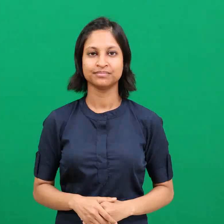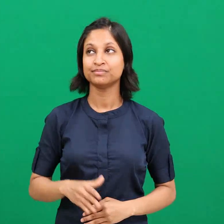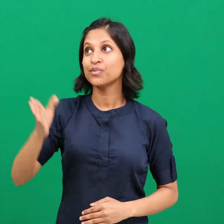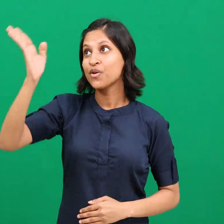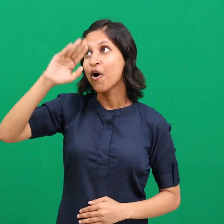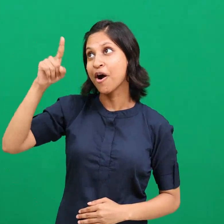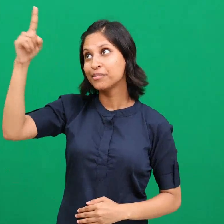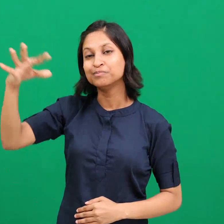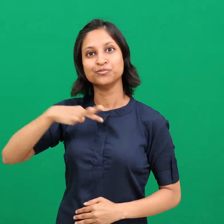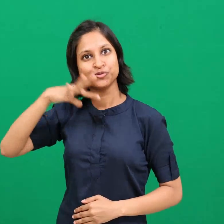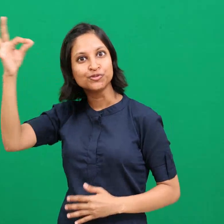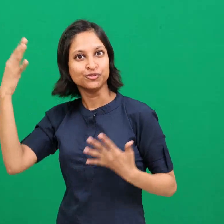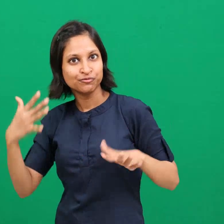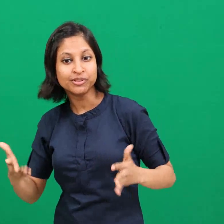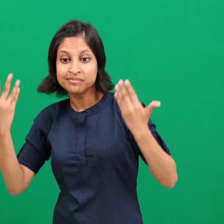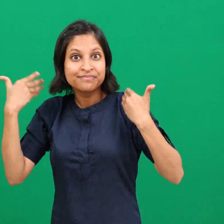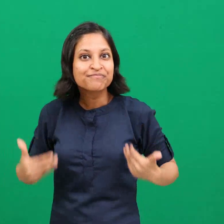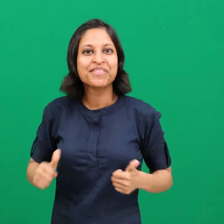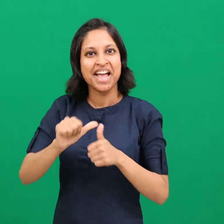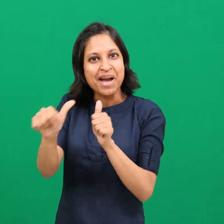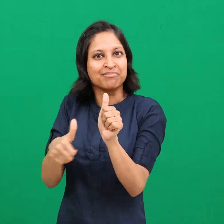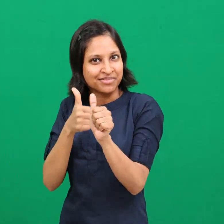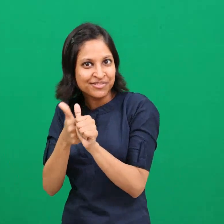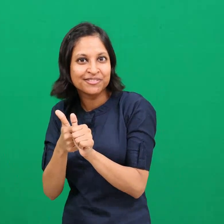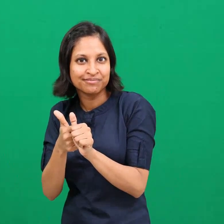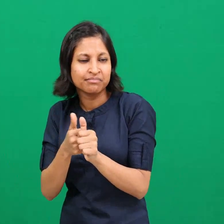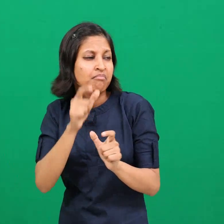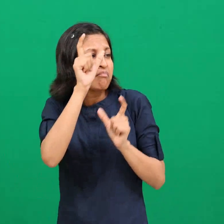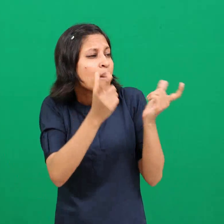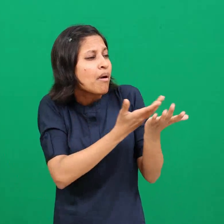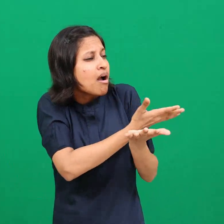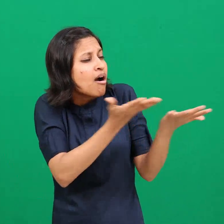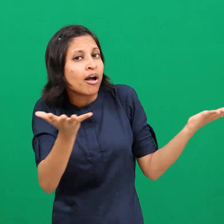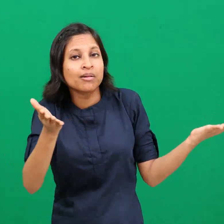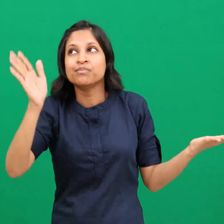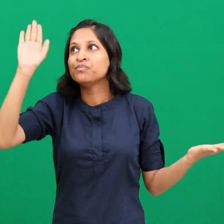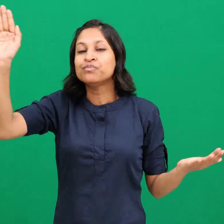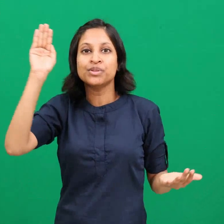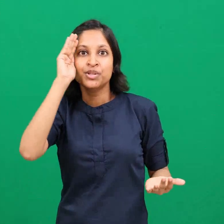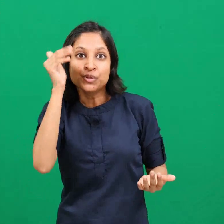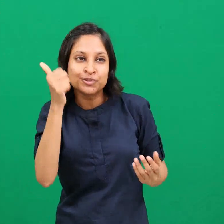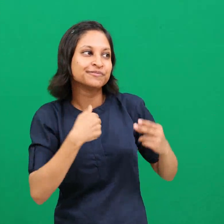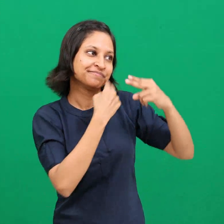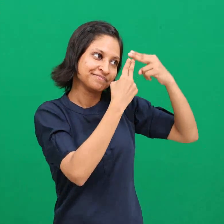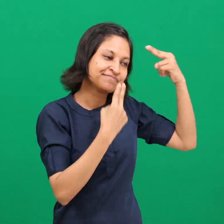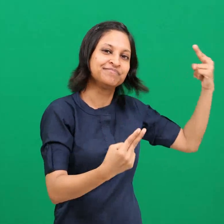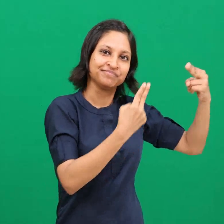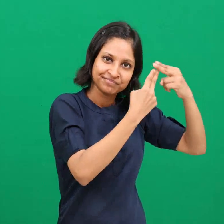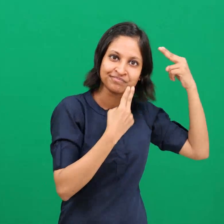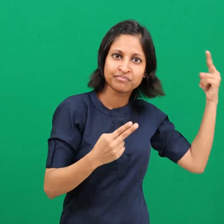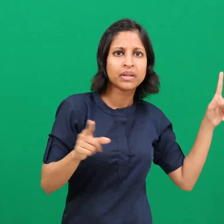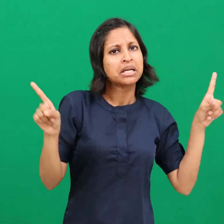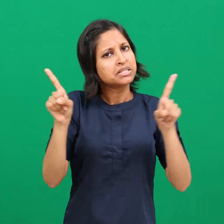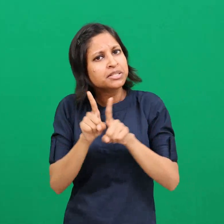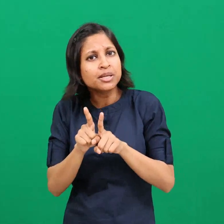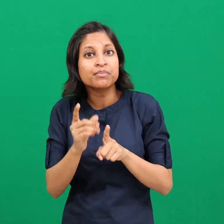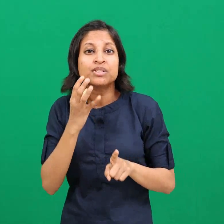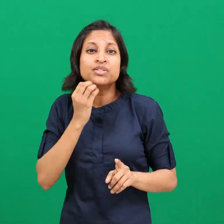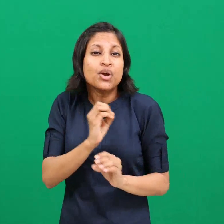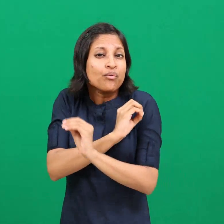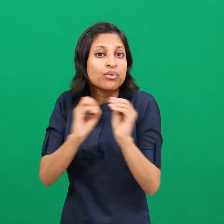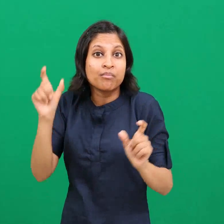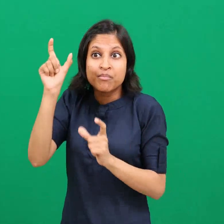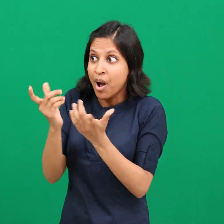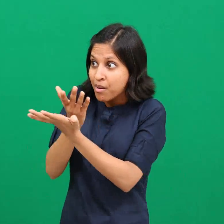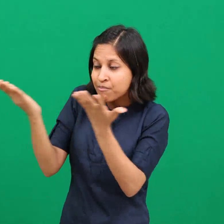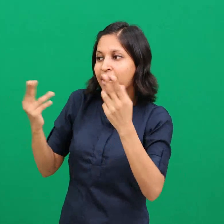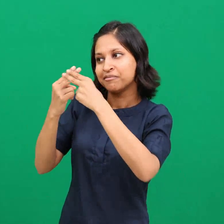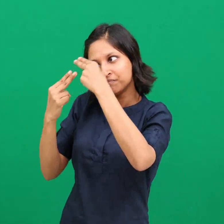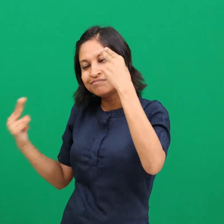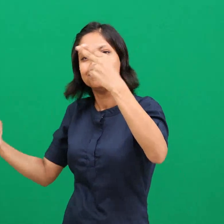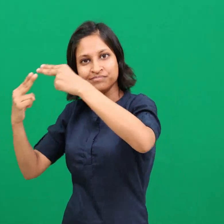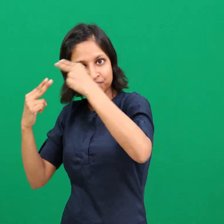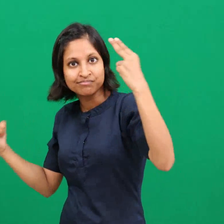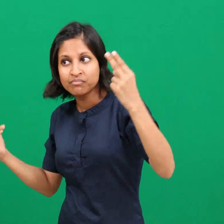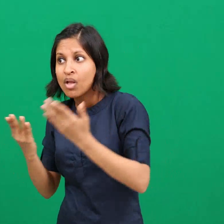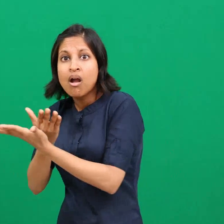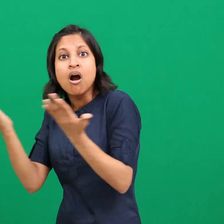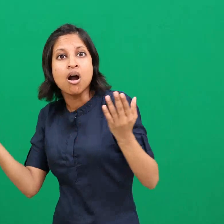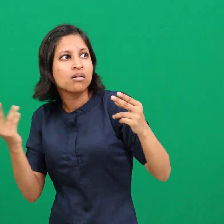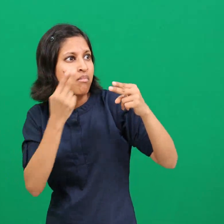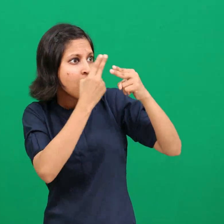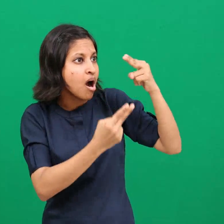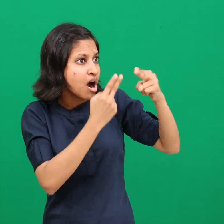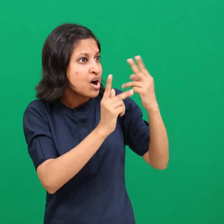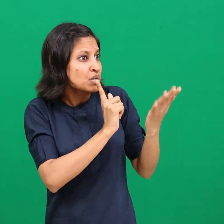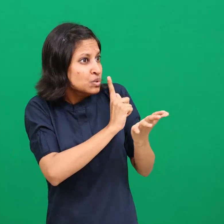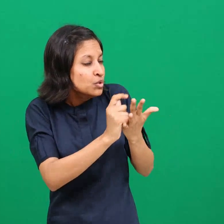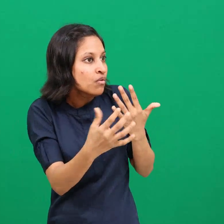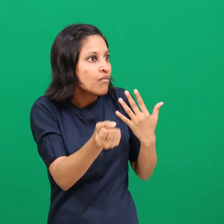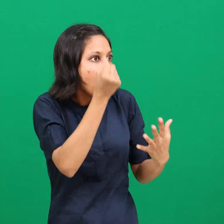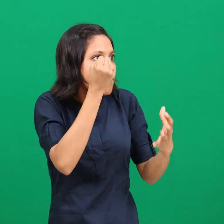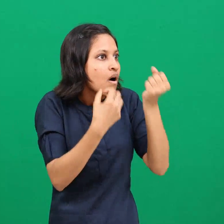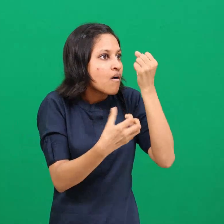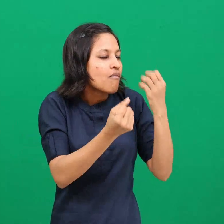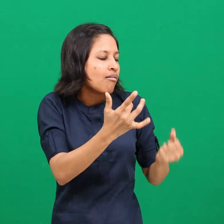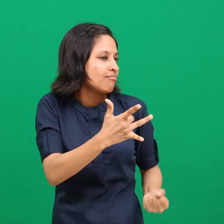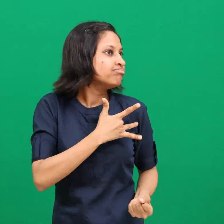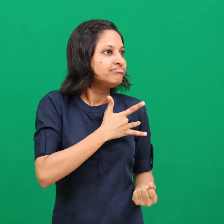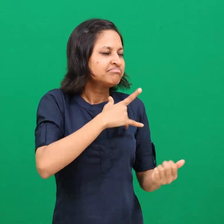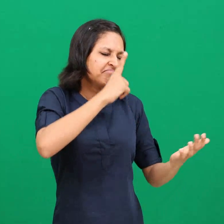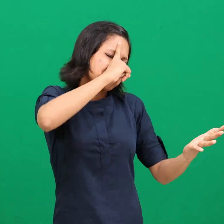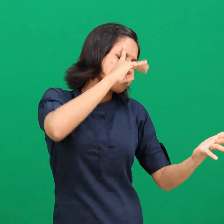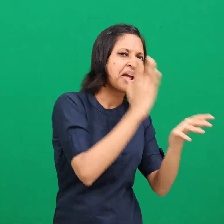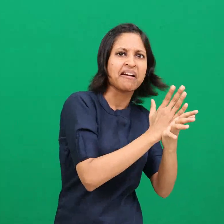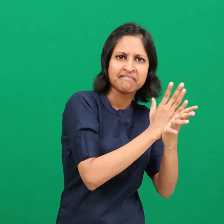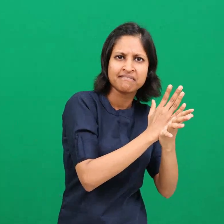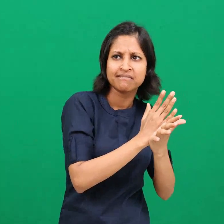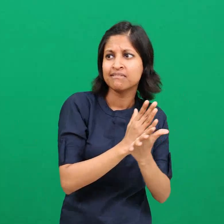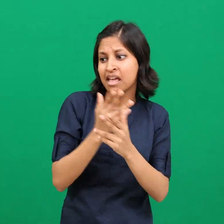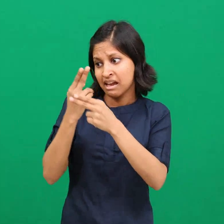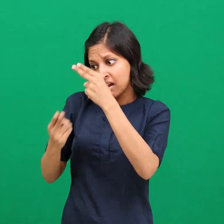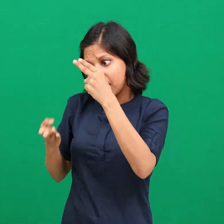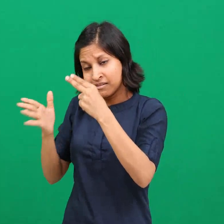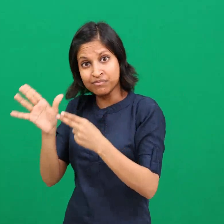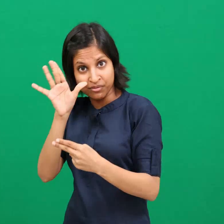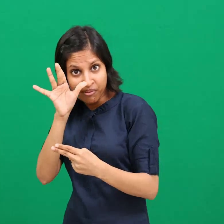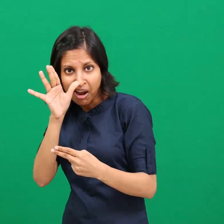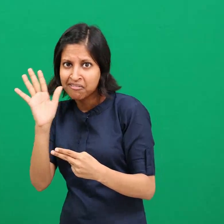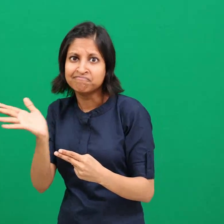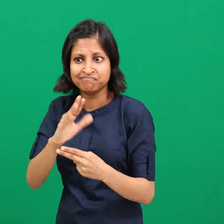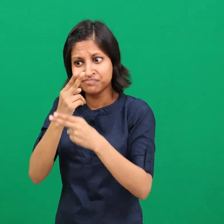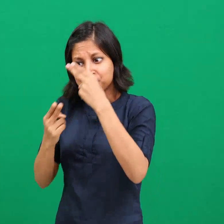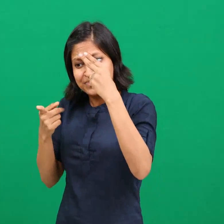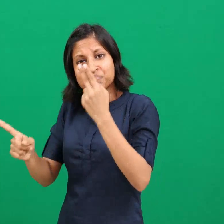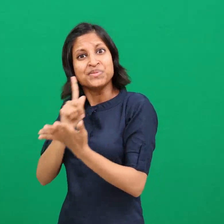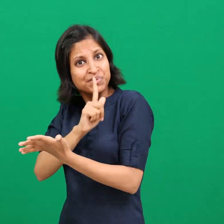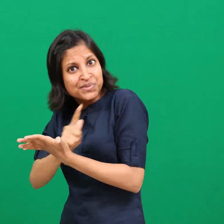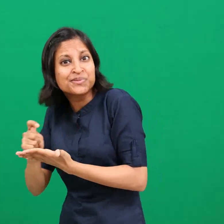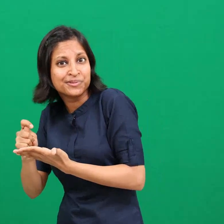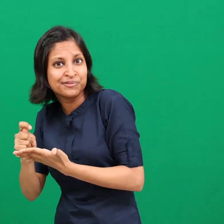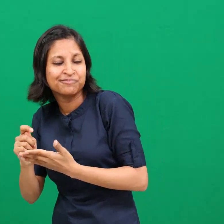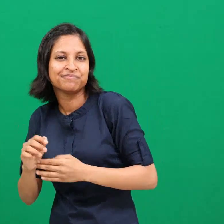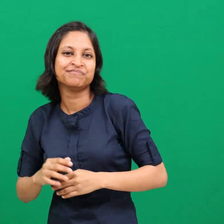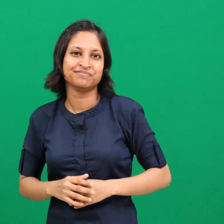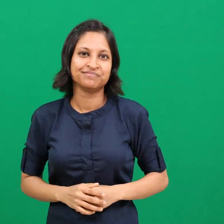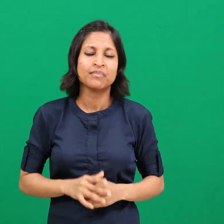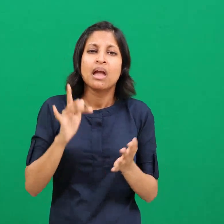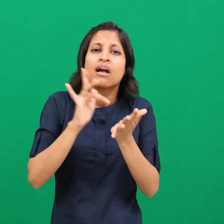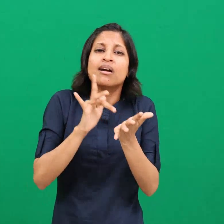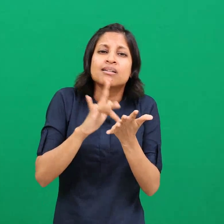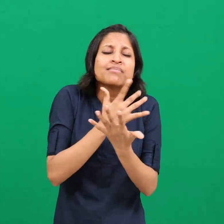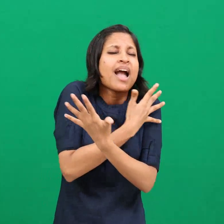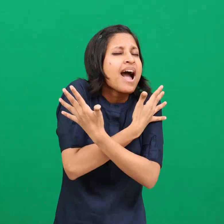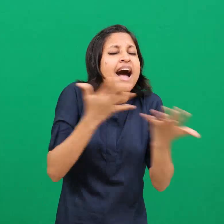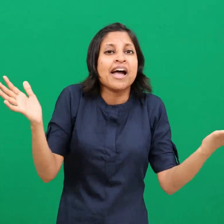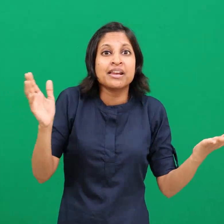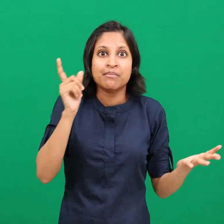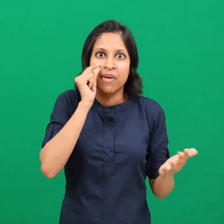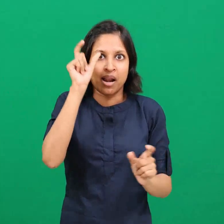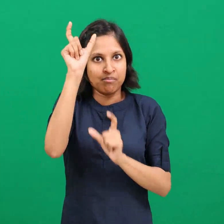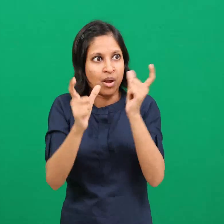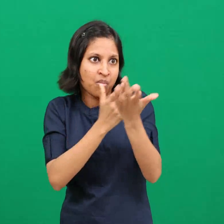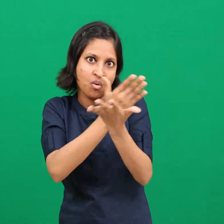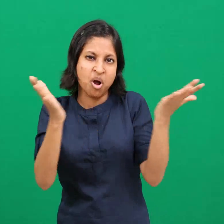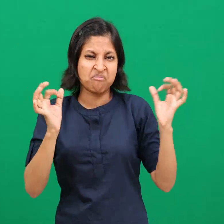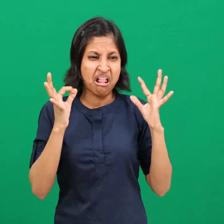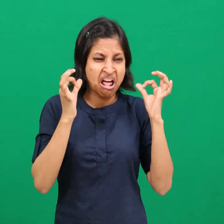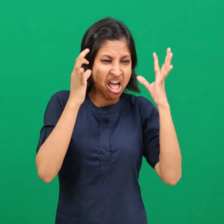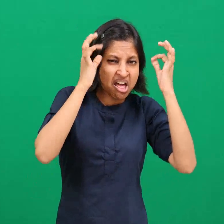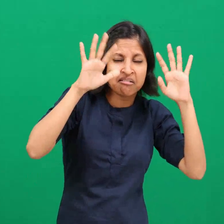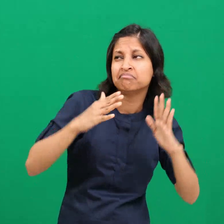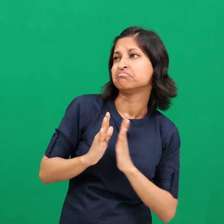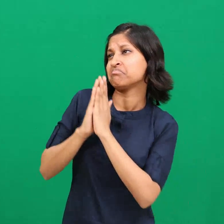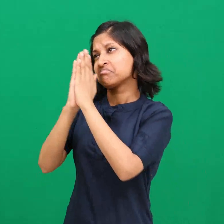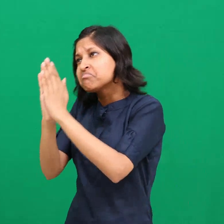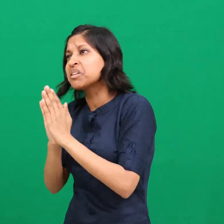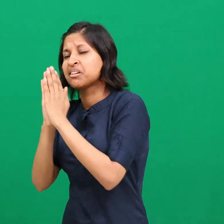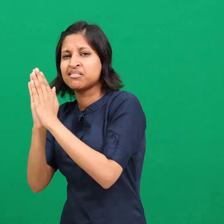For this reason I was appointed as a preacher, an apostle, and a faithful and true teacher of the Gentiles. I am telling the truth;